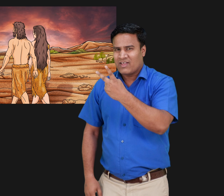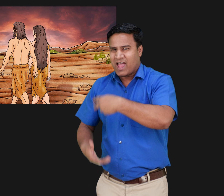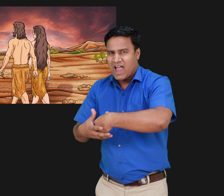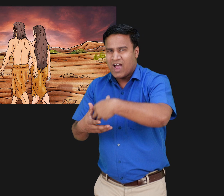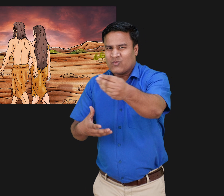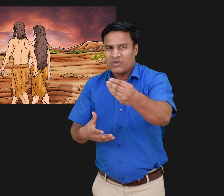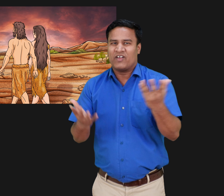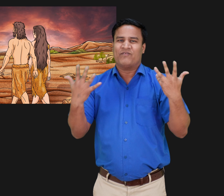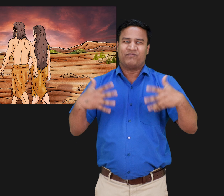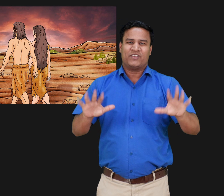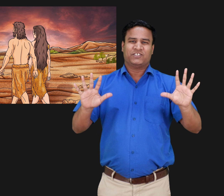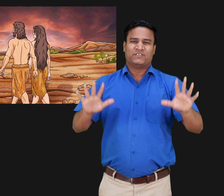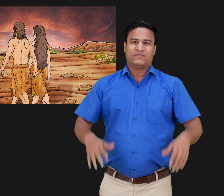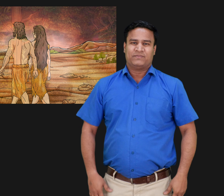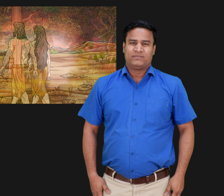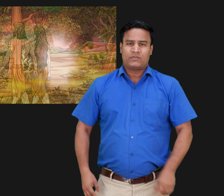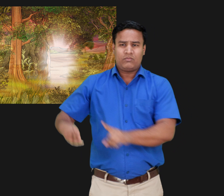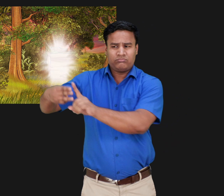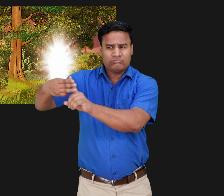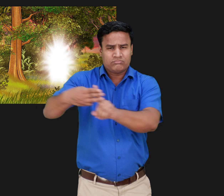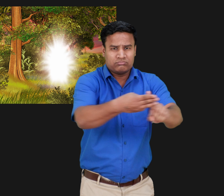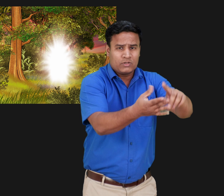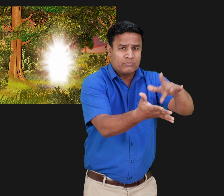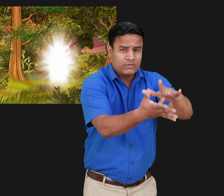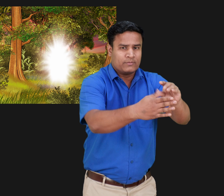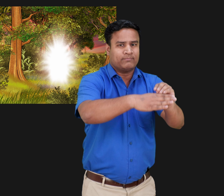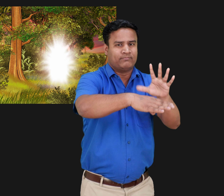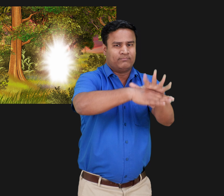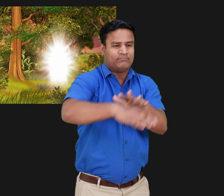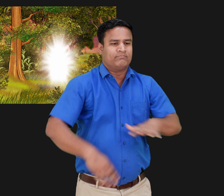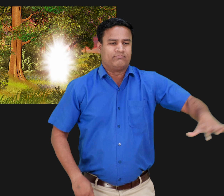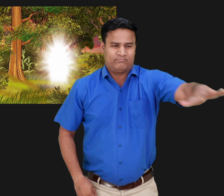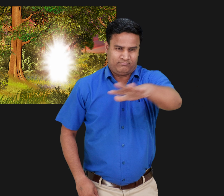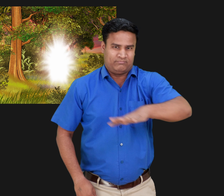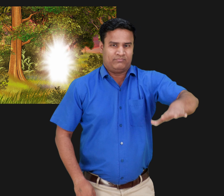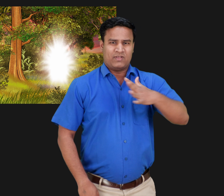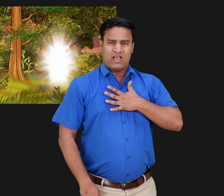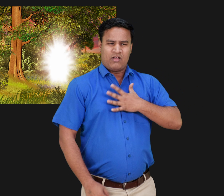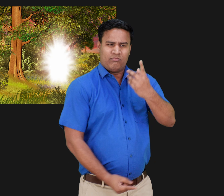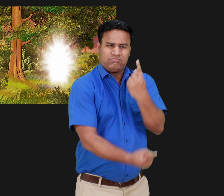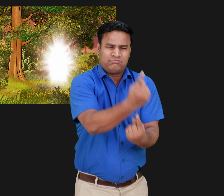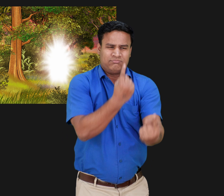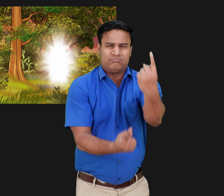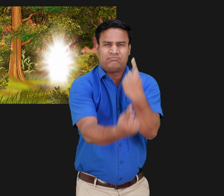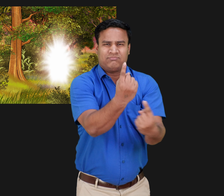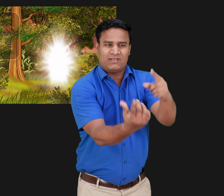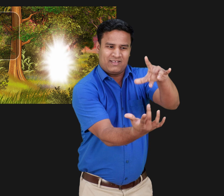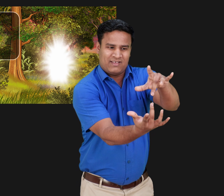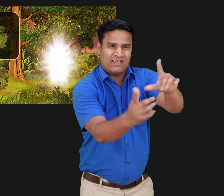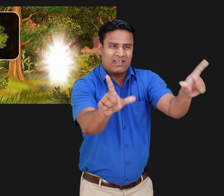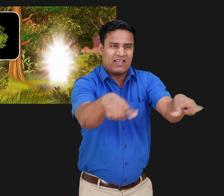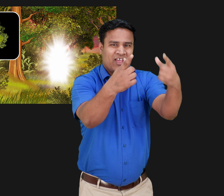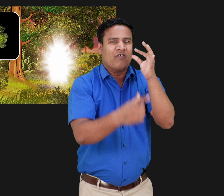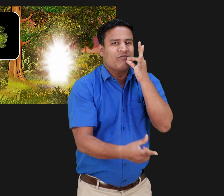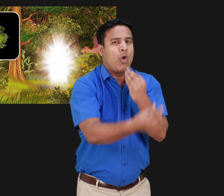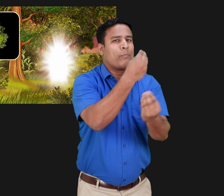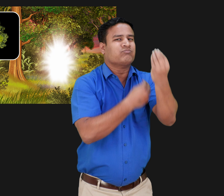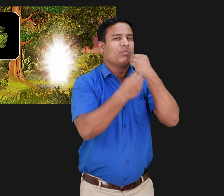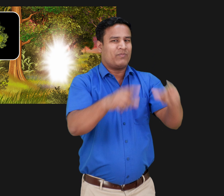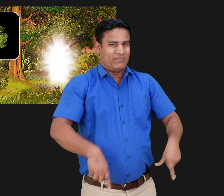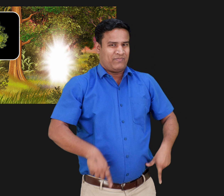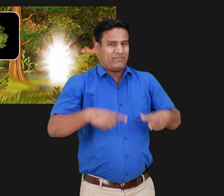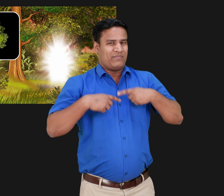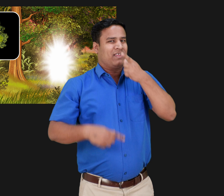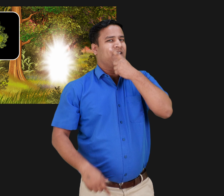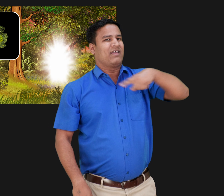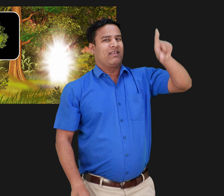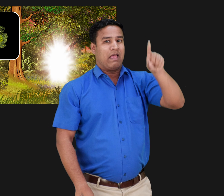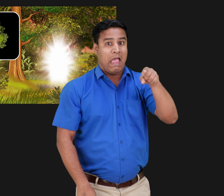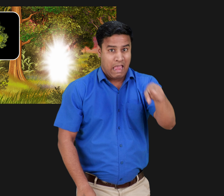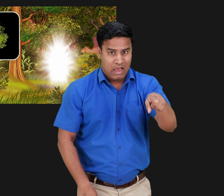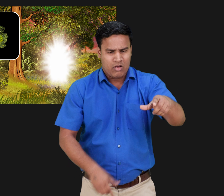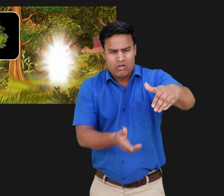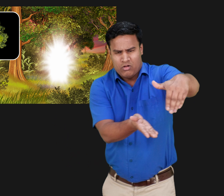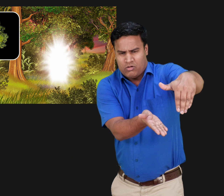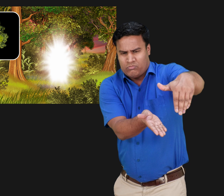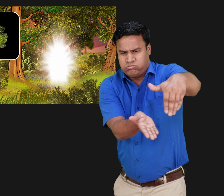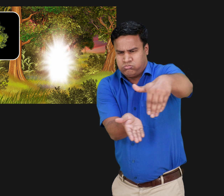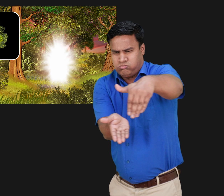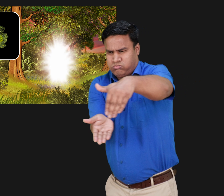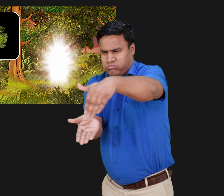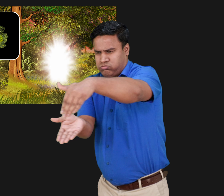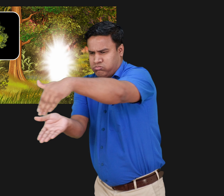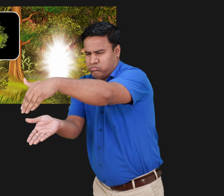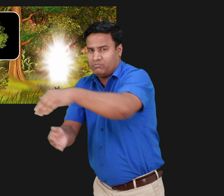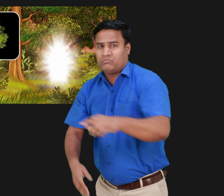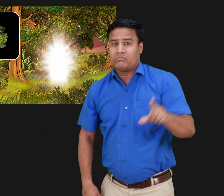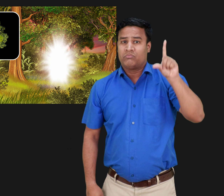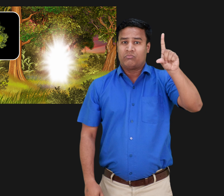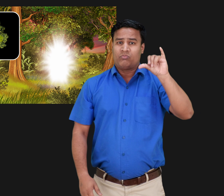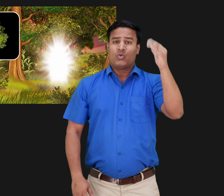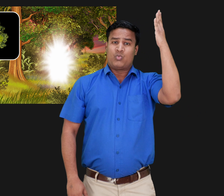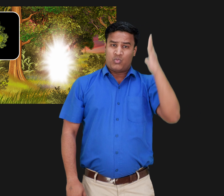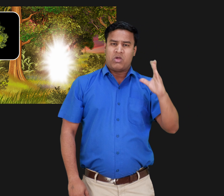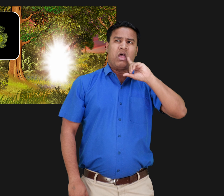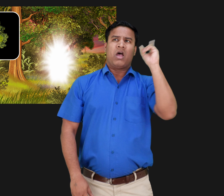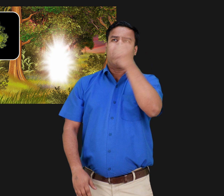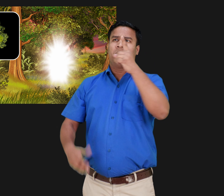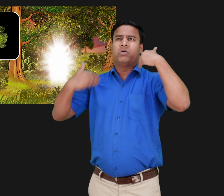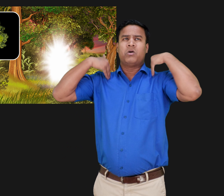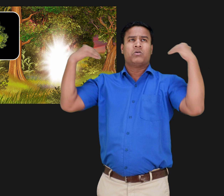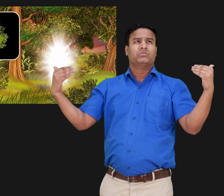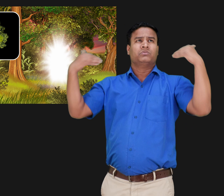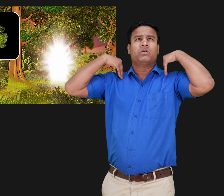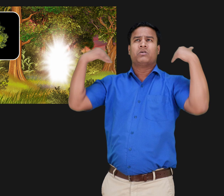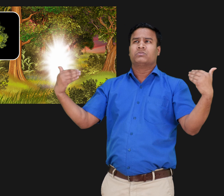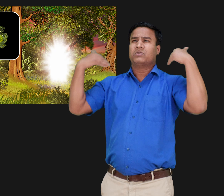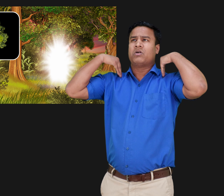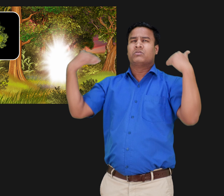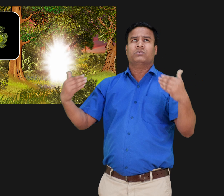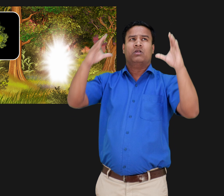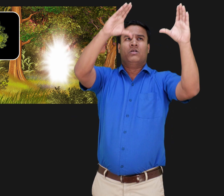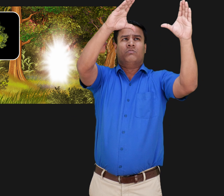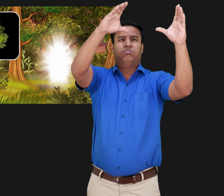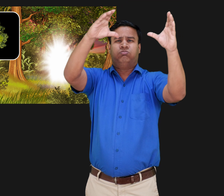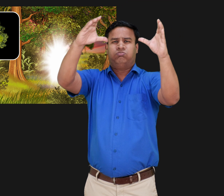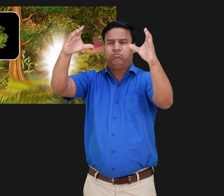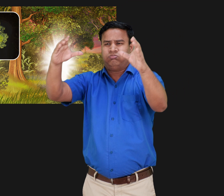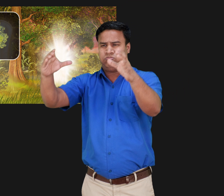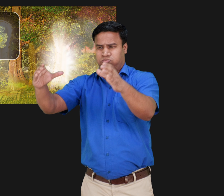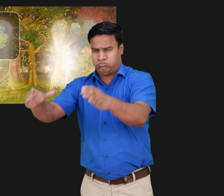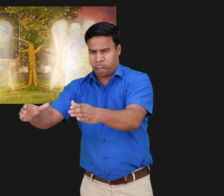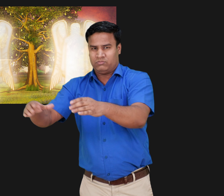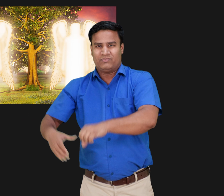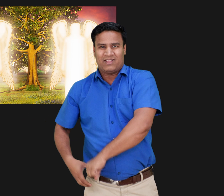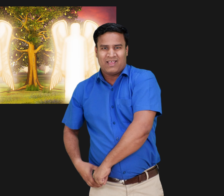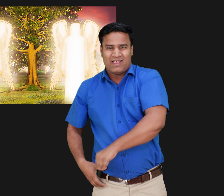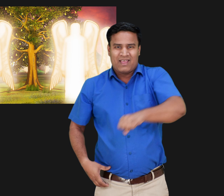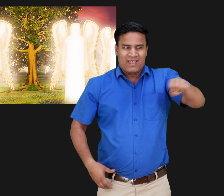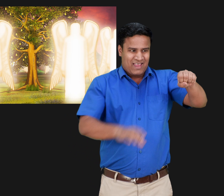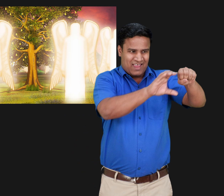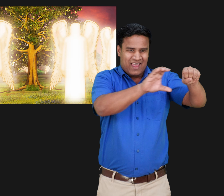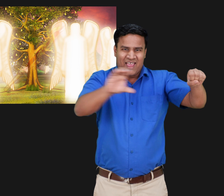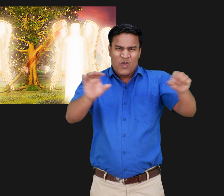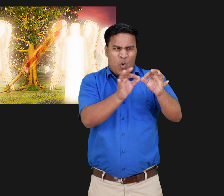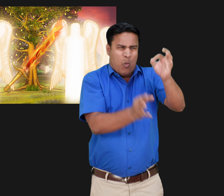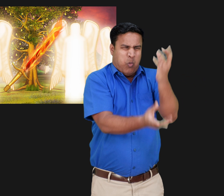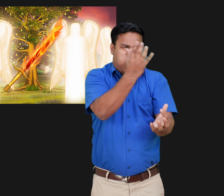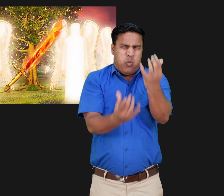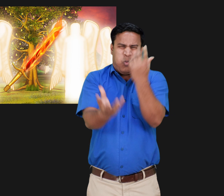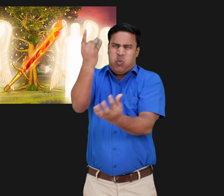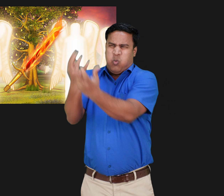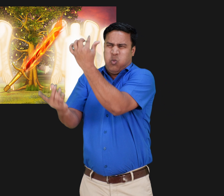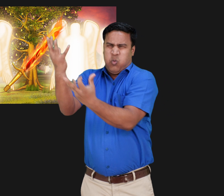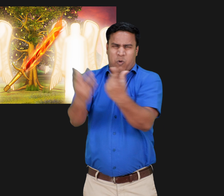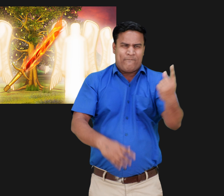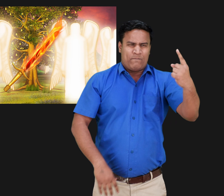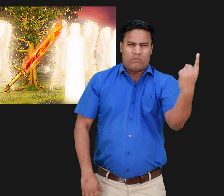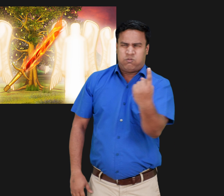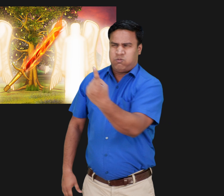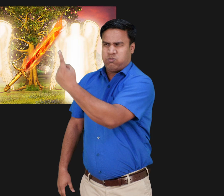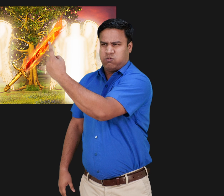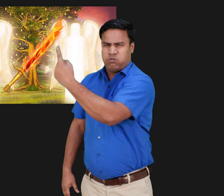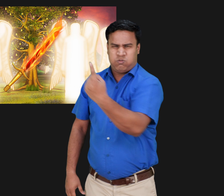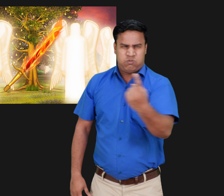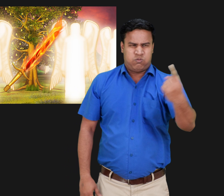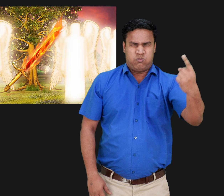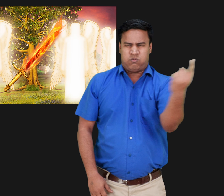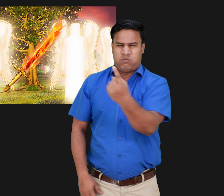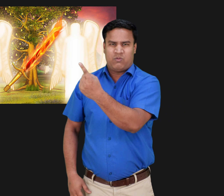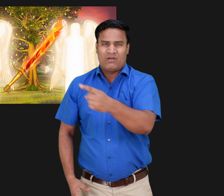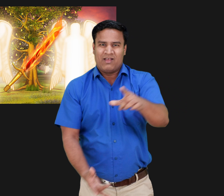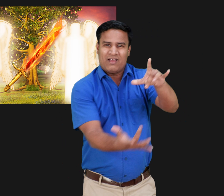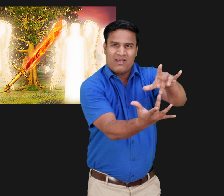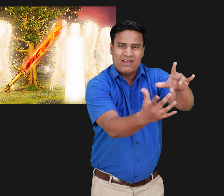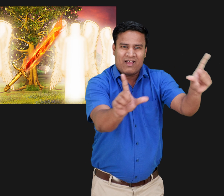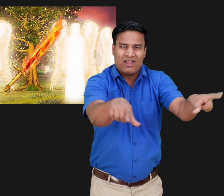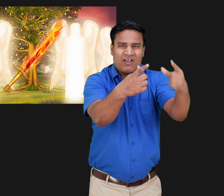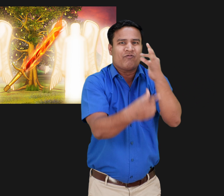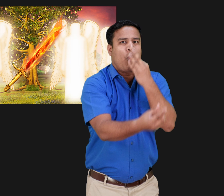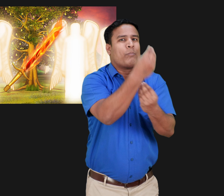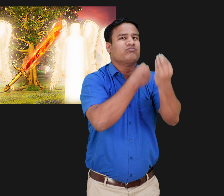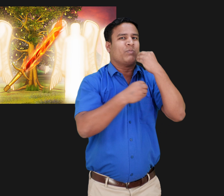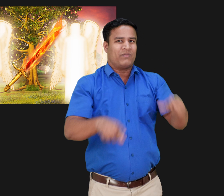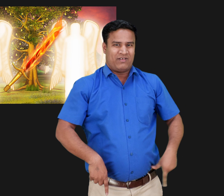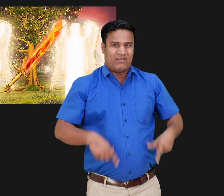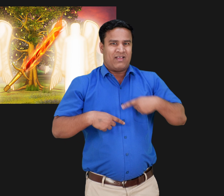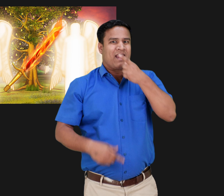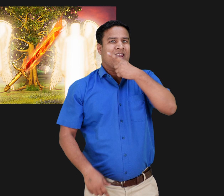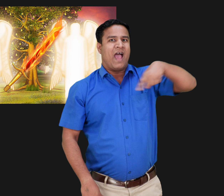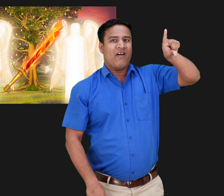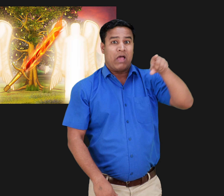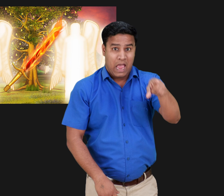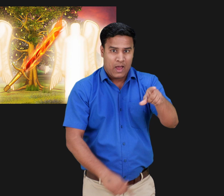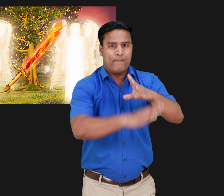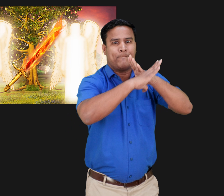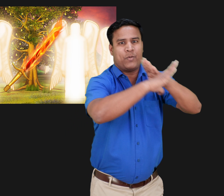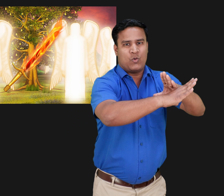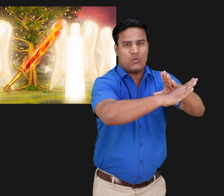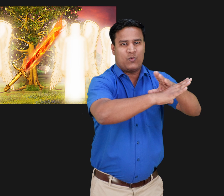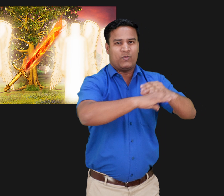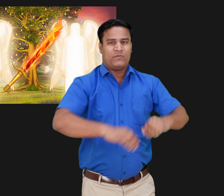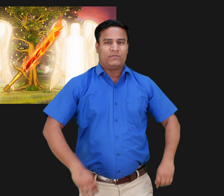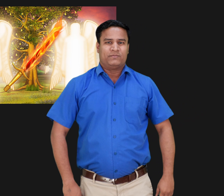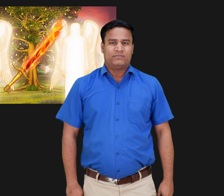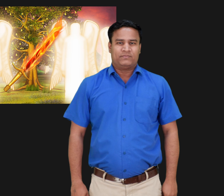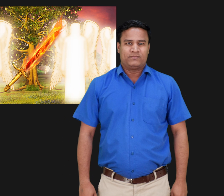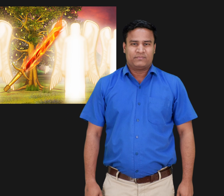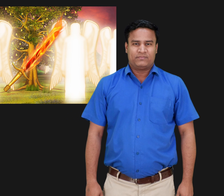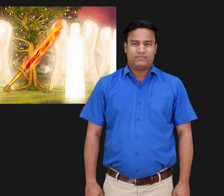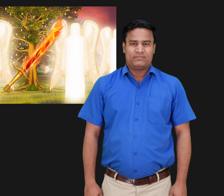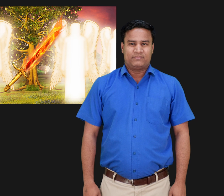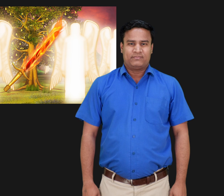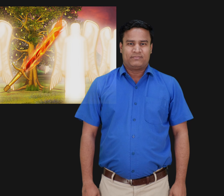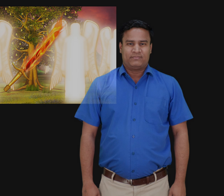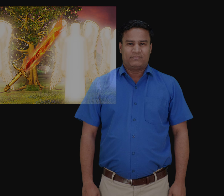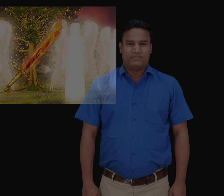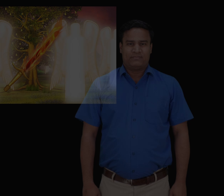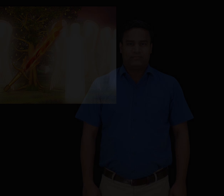So He drove out the man and stationed cherubim on the east side of the Garden of Eden, along with a whirling sword of flame to guard the way to the tree of life.